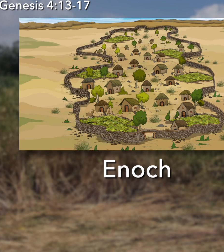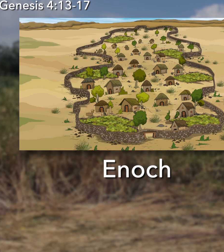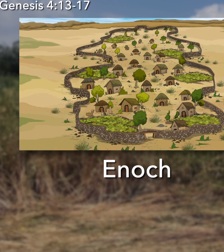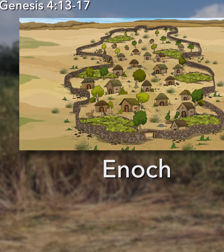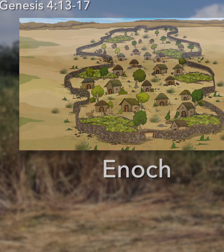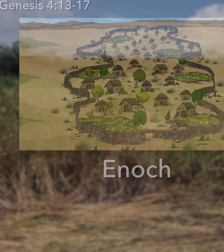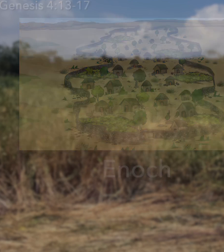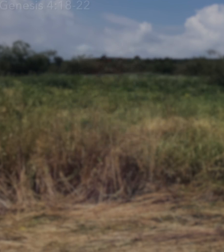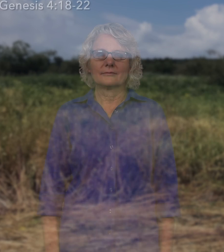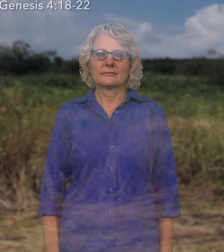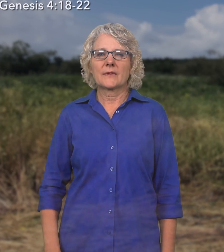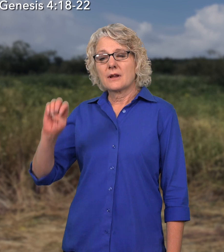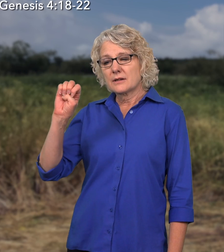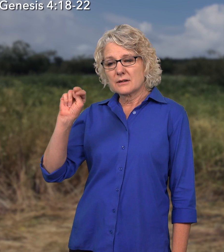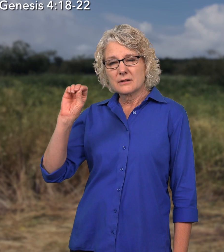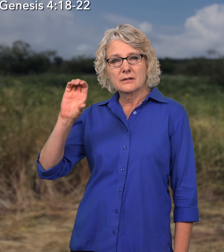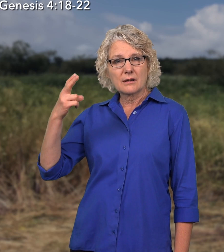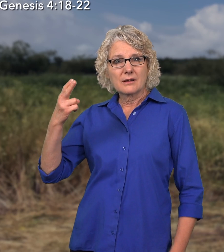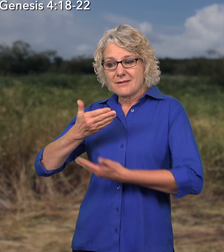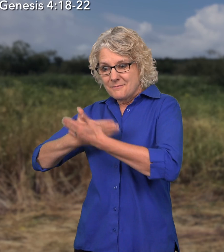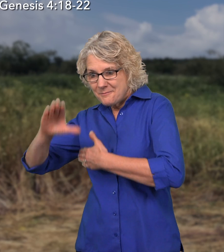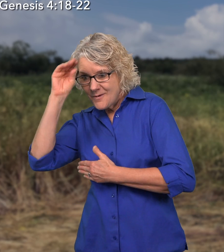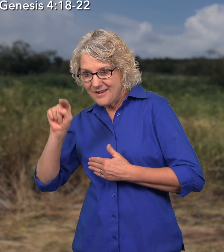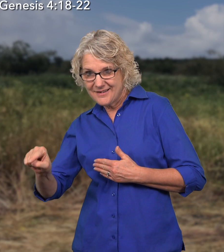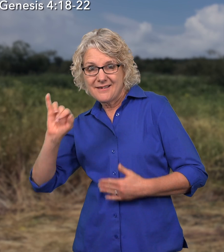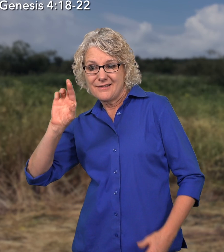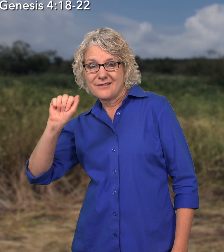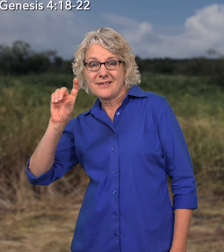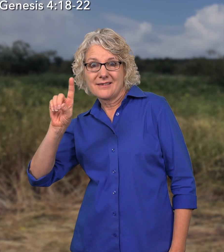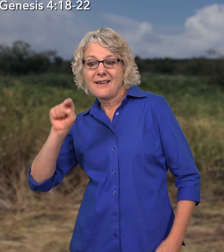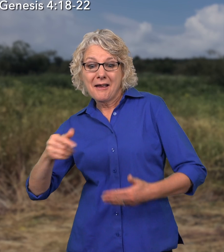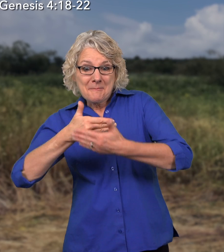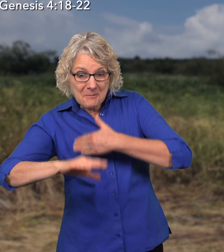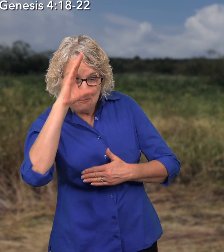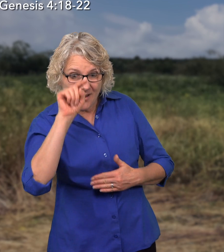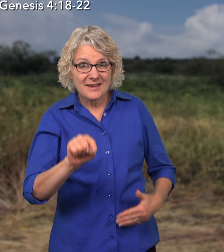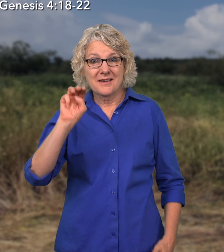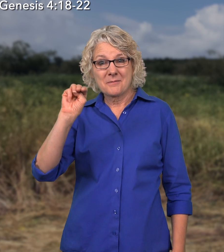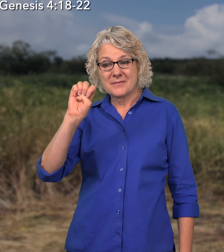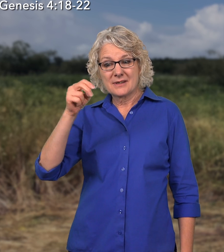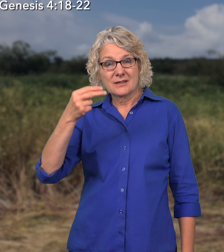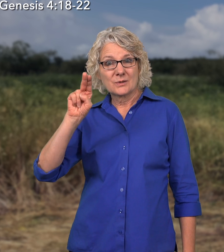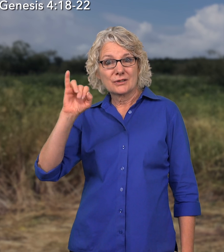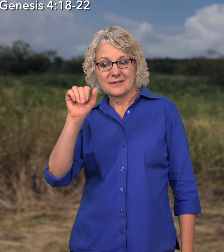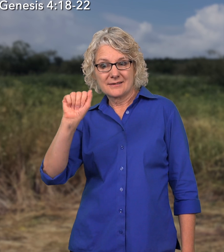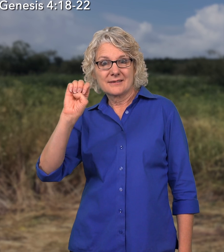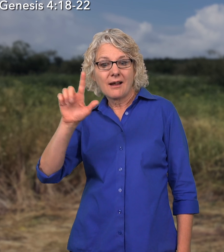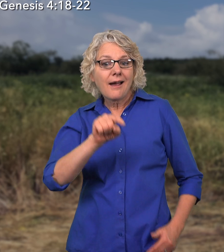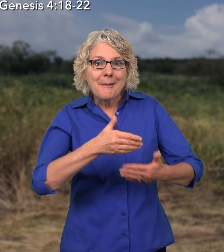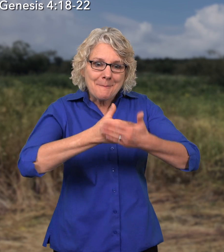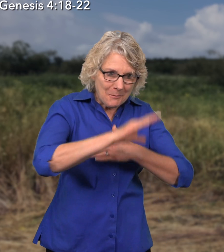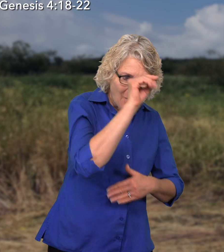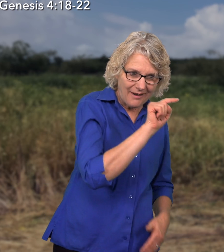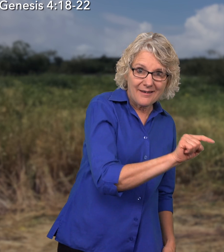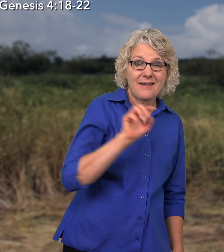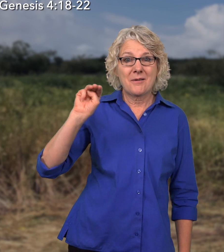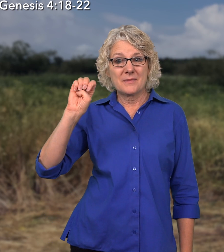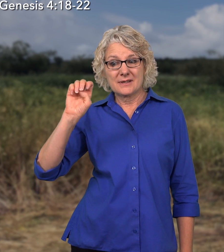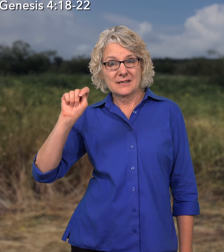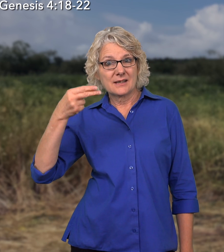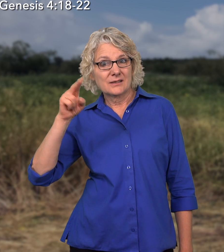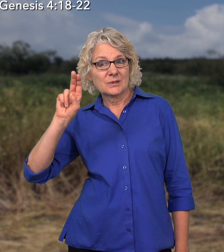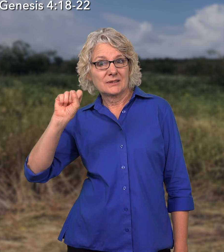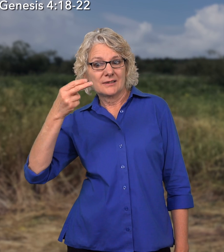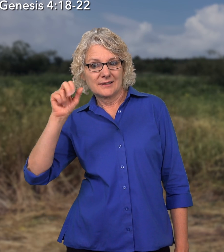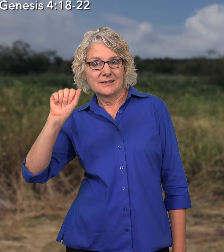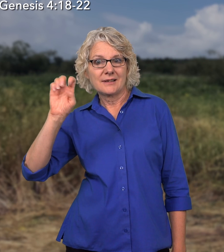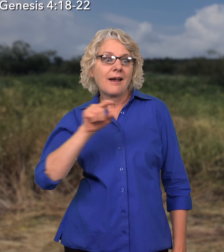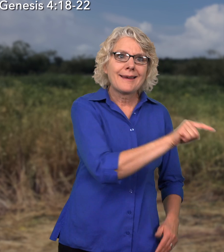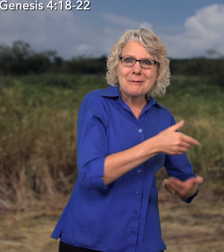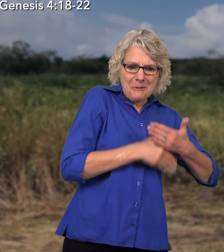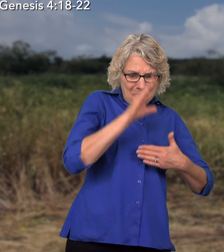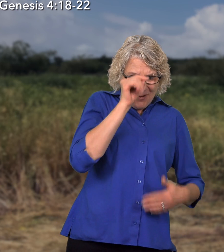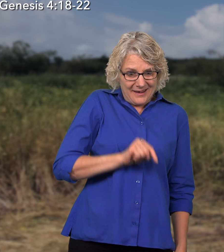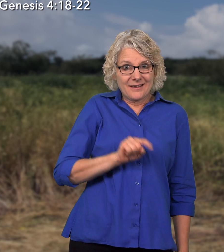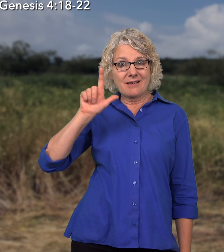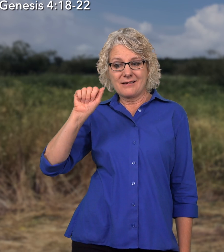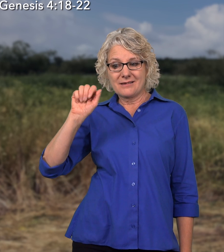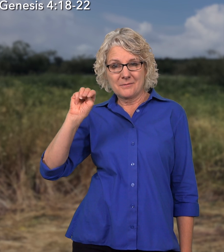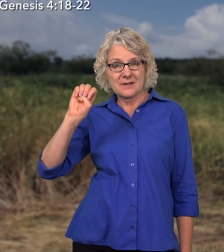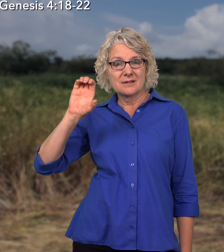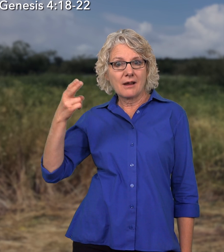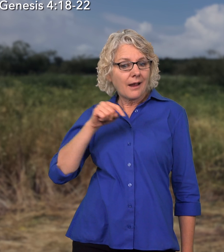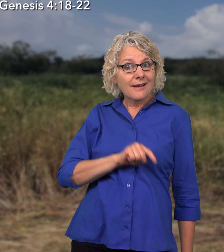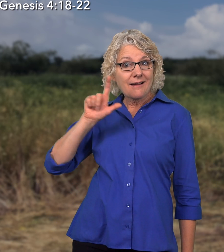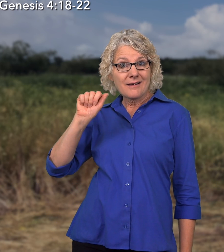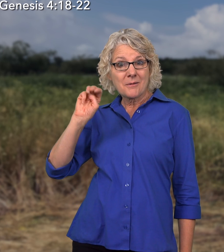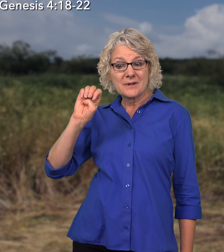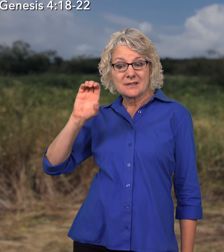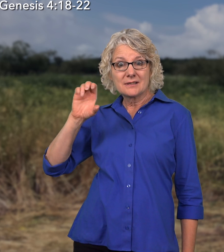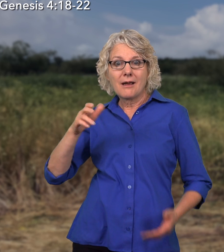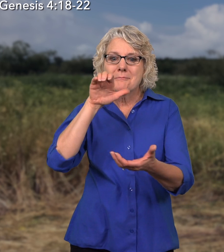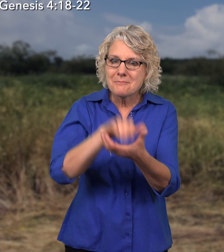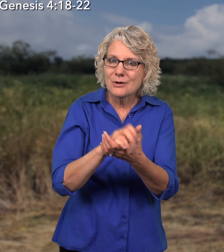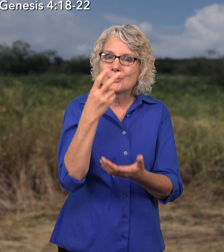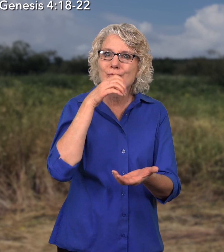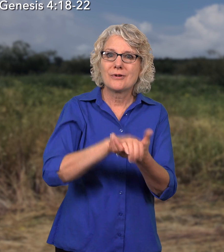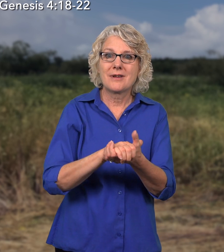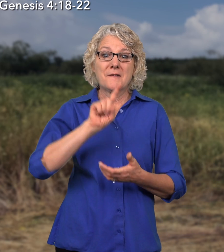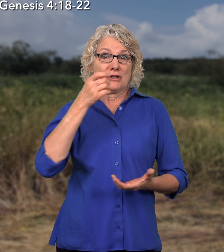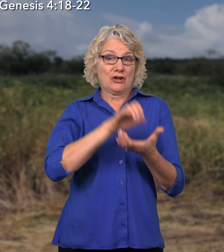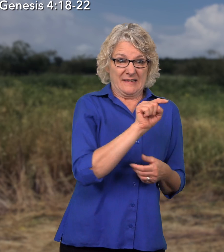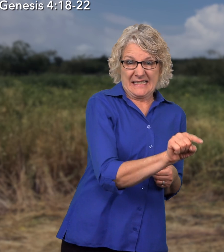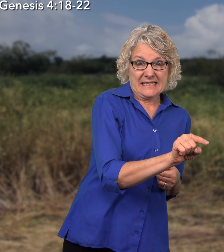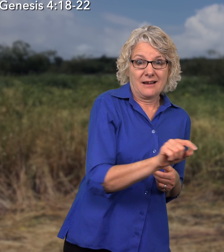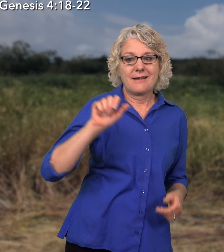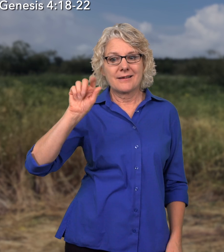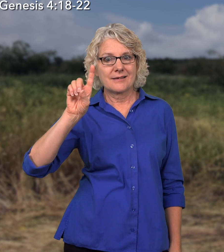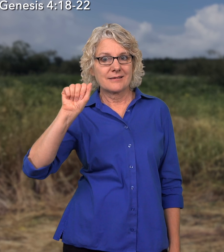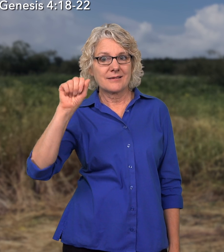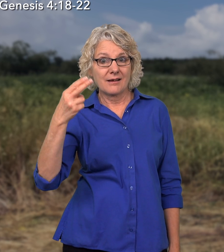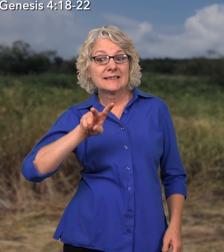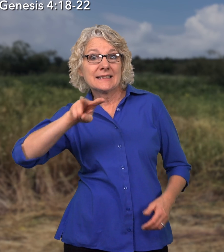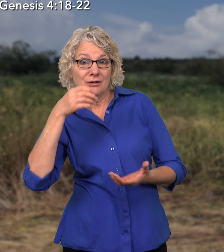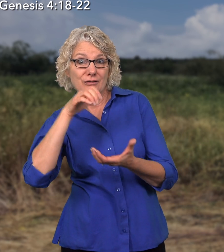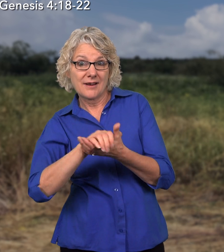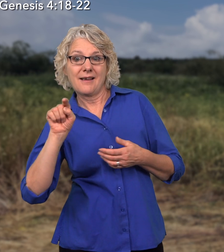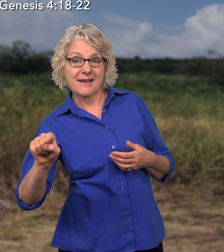Now to Enoch was born Irad, and Irad was the father of Mehujael, and Mehujael was the father of Methusael, and Methusael was the father of Lamech.